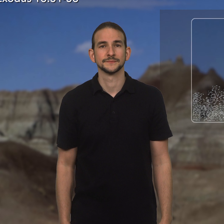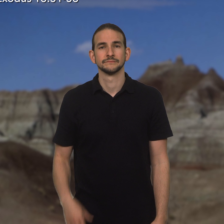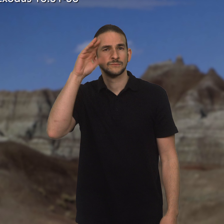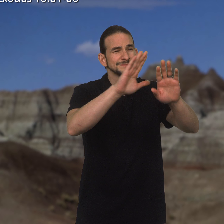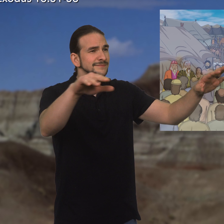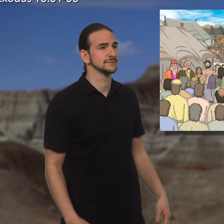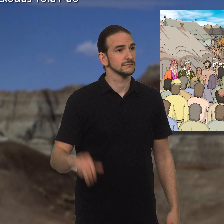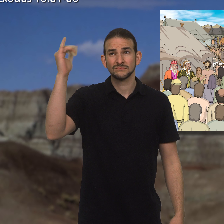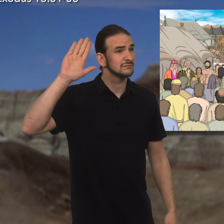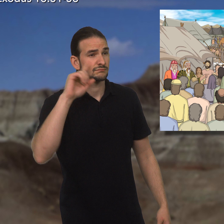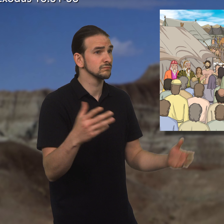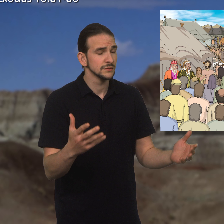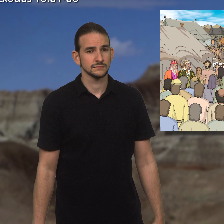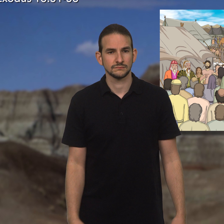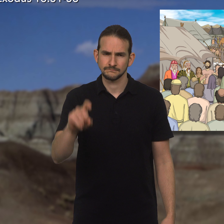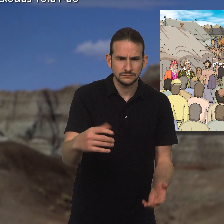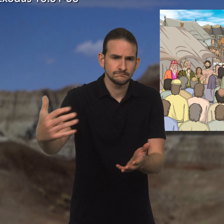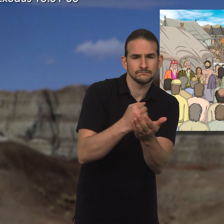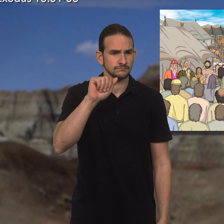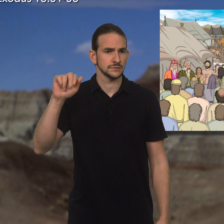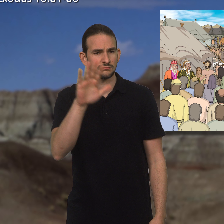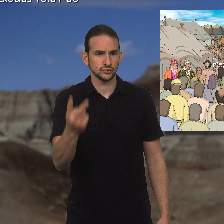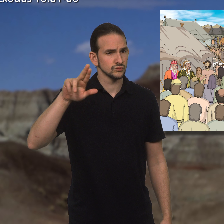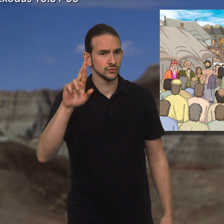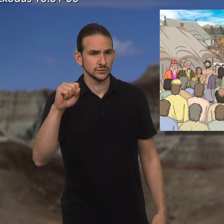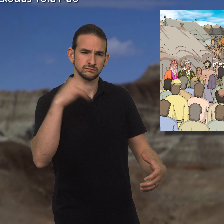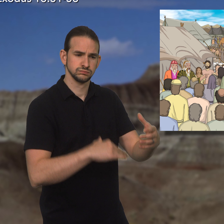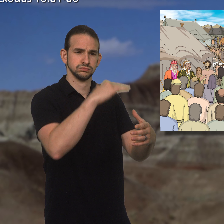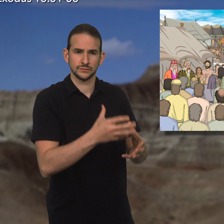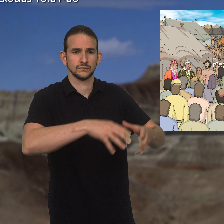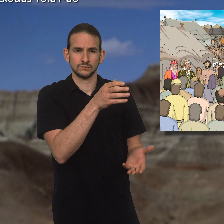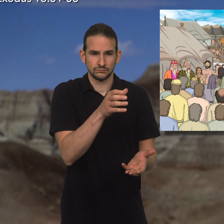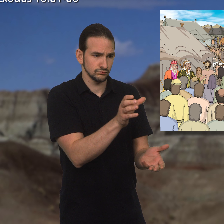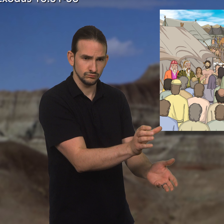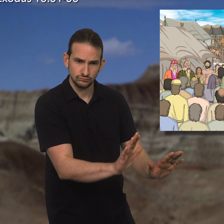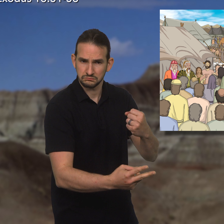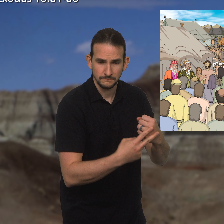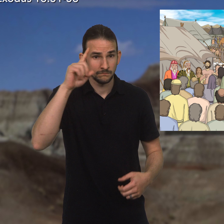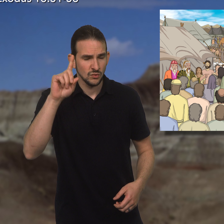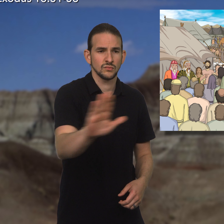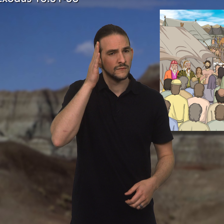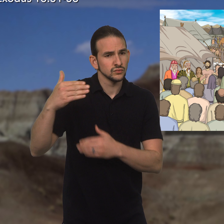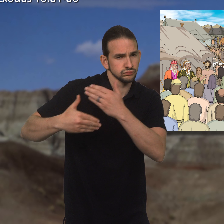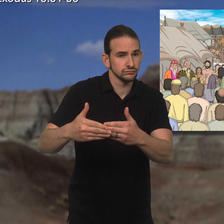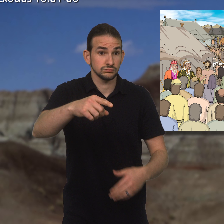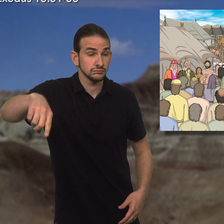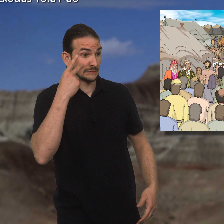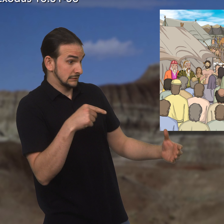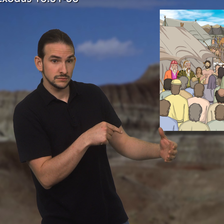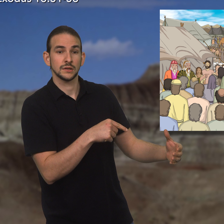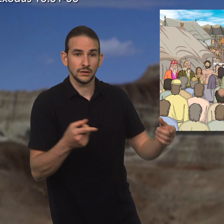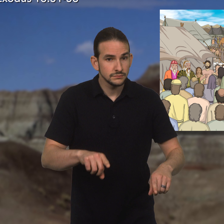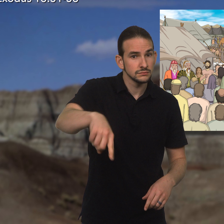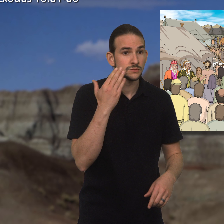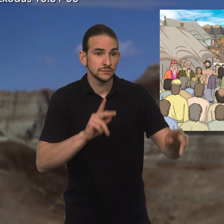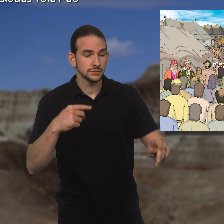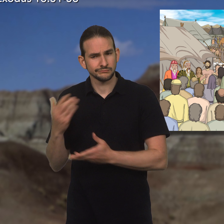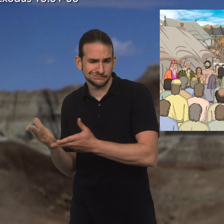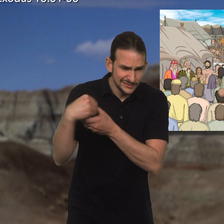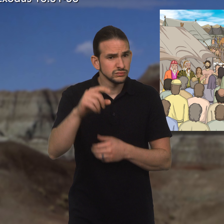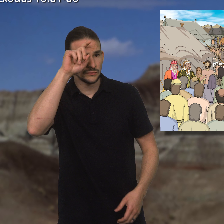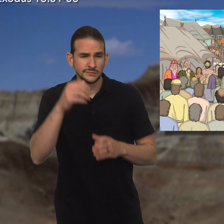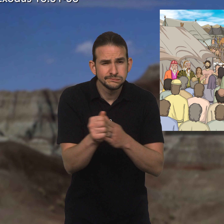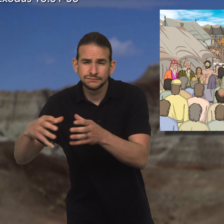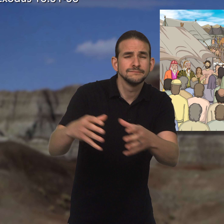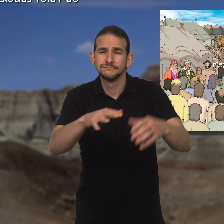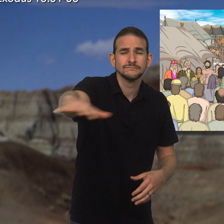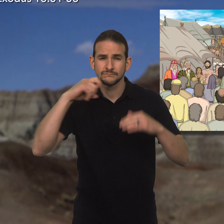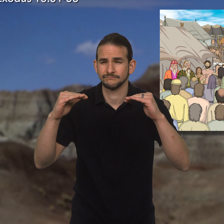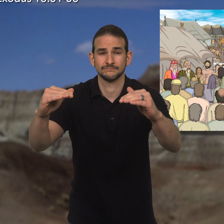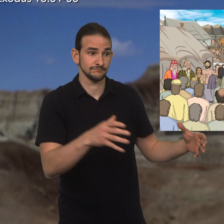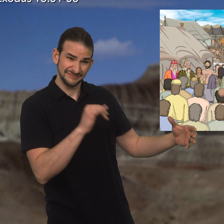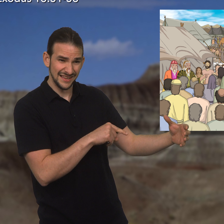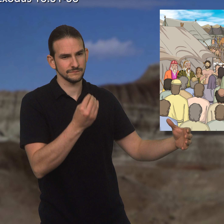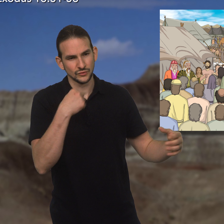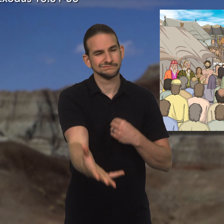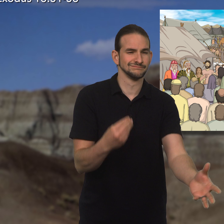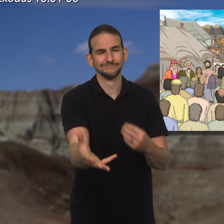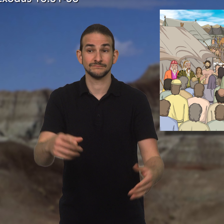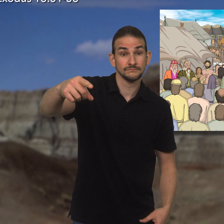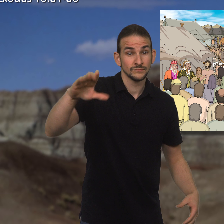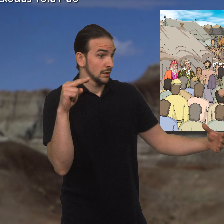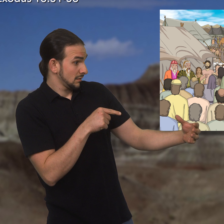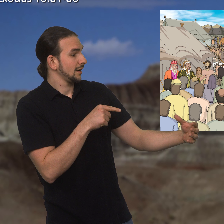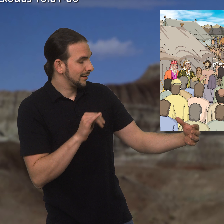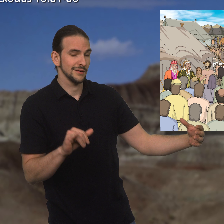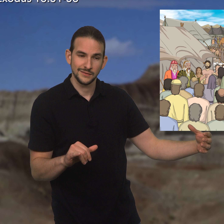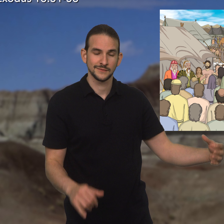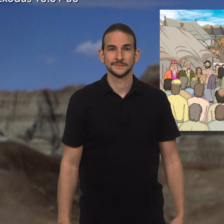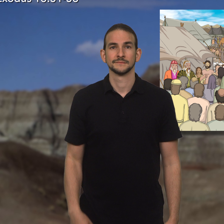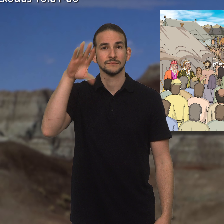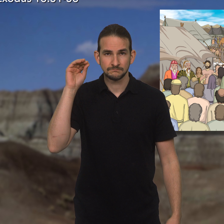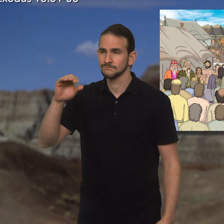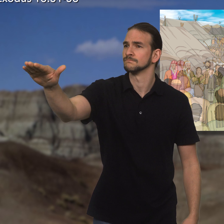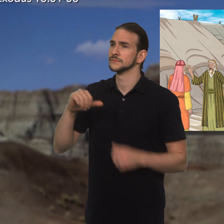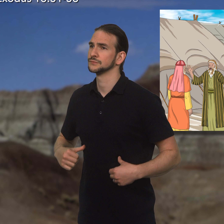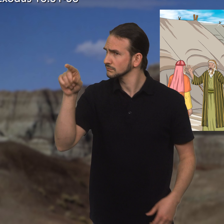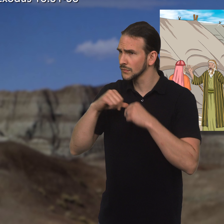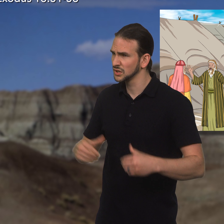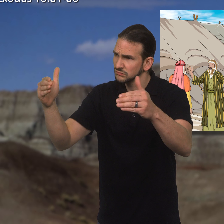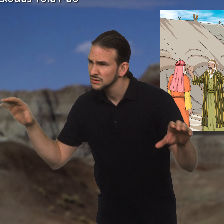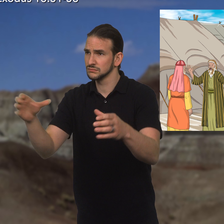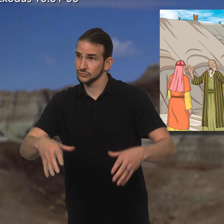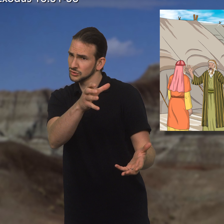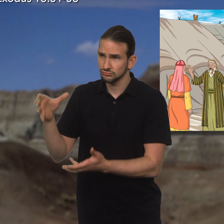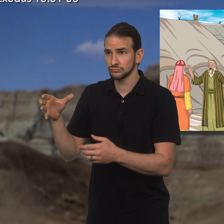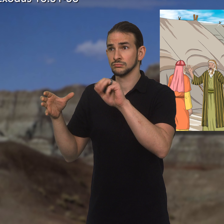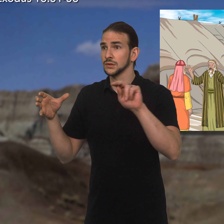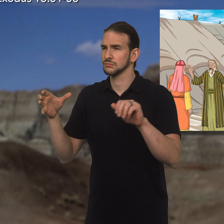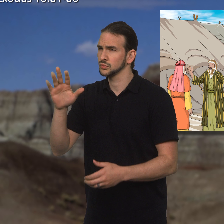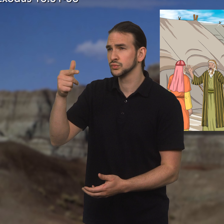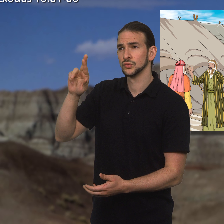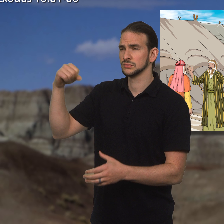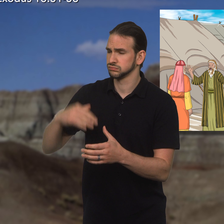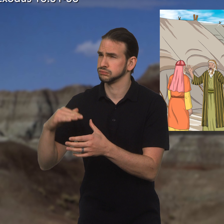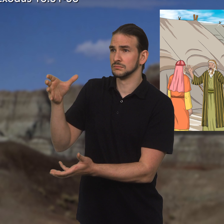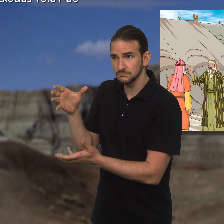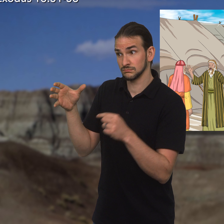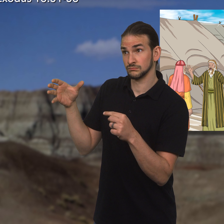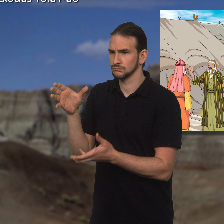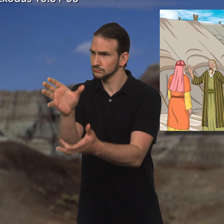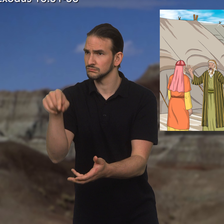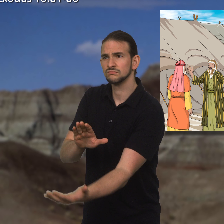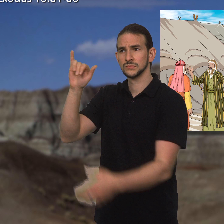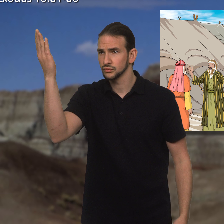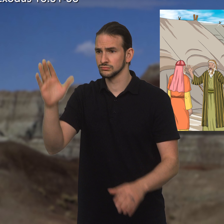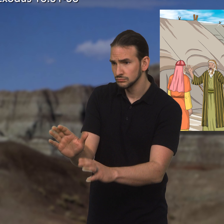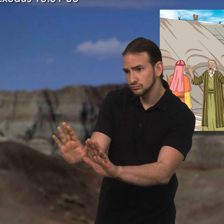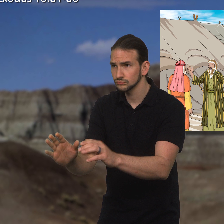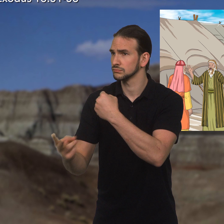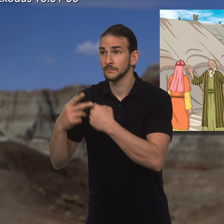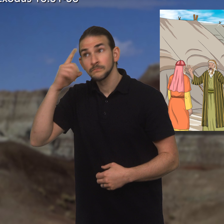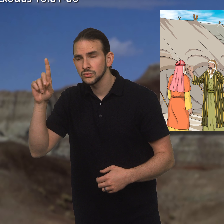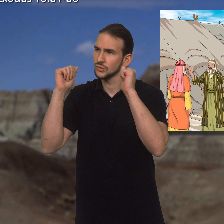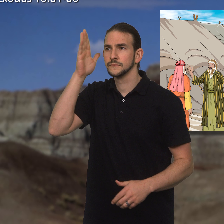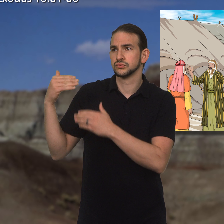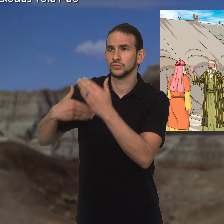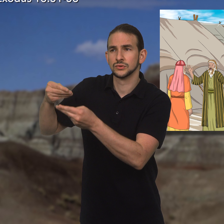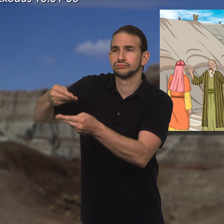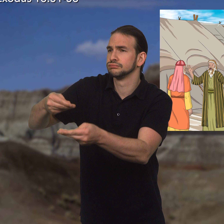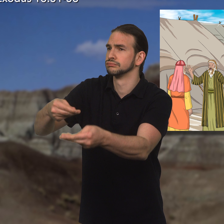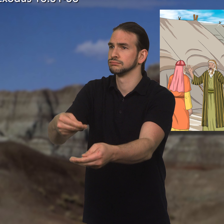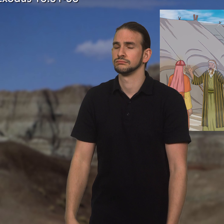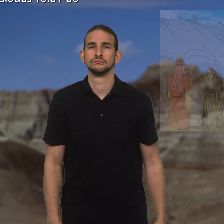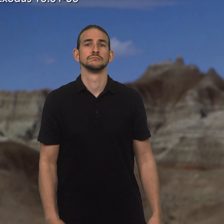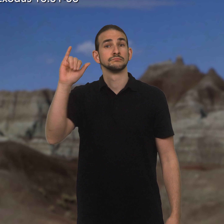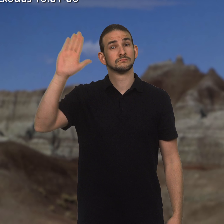Moses said, “This is what the LORD has commanded: ‘Keep an omer of manna for the generations to come, so that they may see the bread I fed you in the wilderness when I brought you out of the land of Egypt.’” So Moses told Aaron, “Take a jar and fill it with an omer of manna.